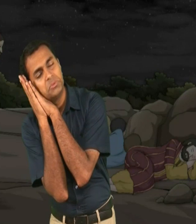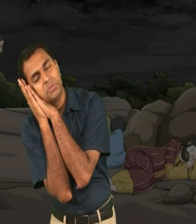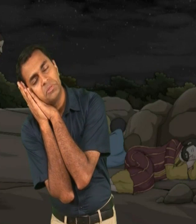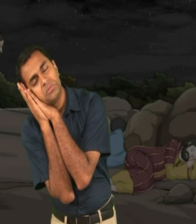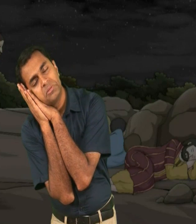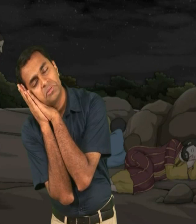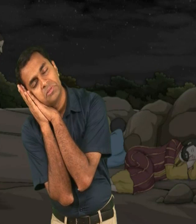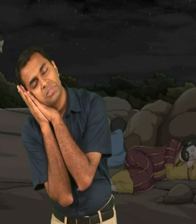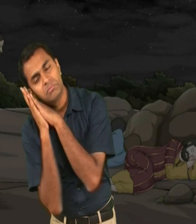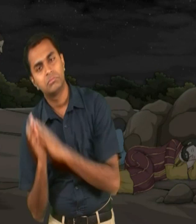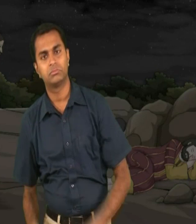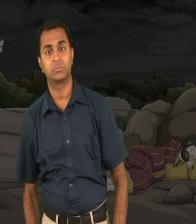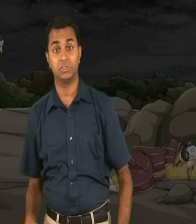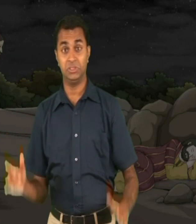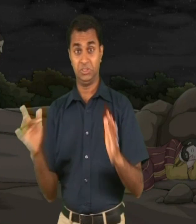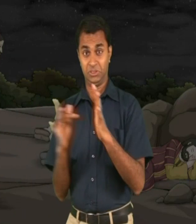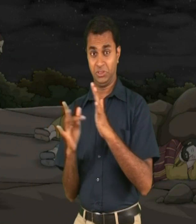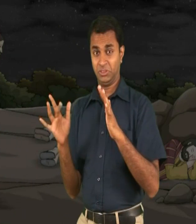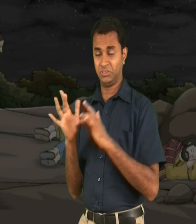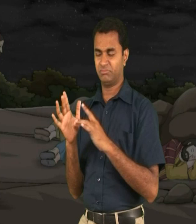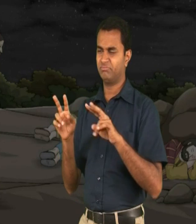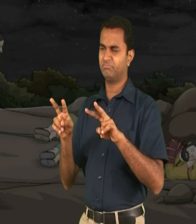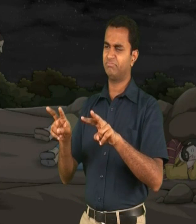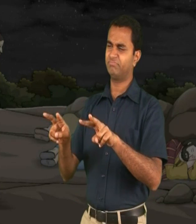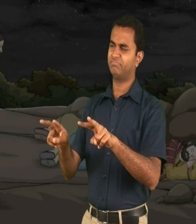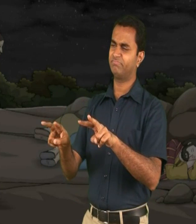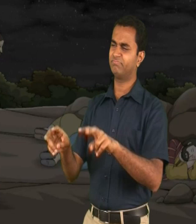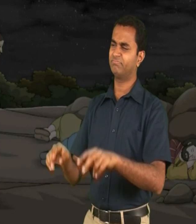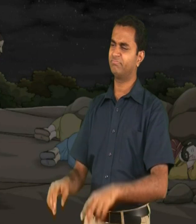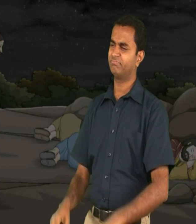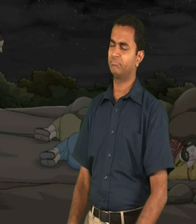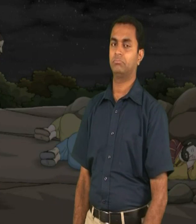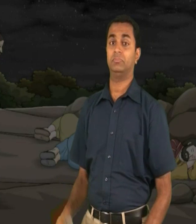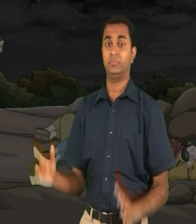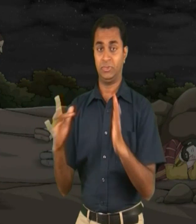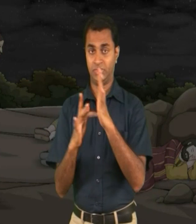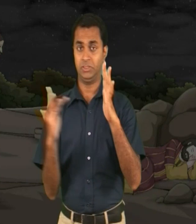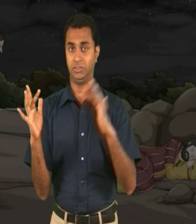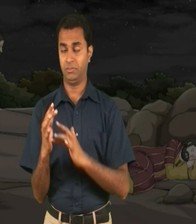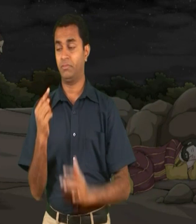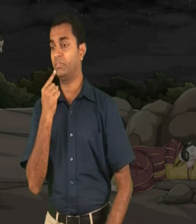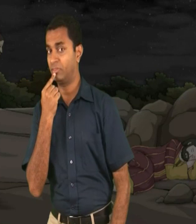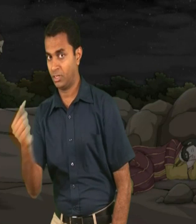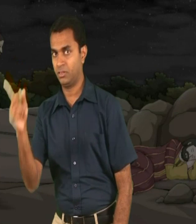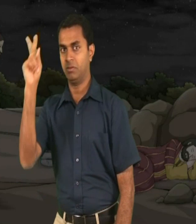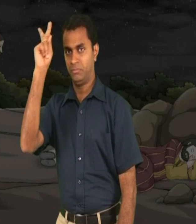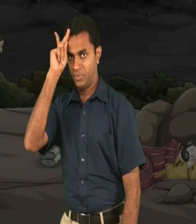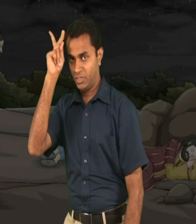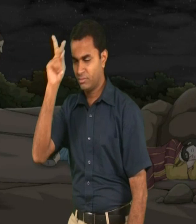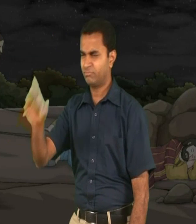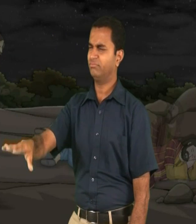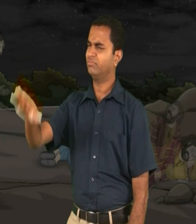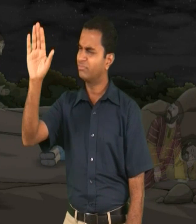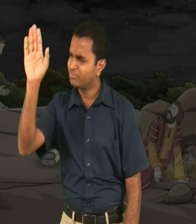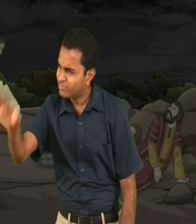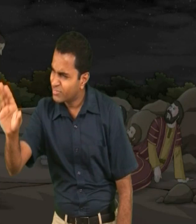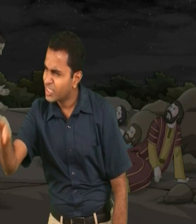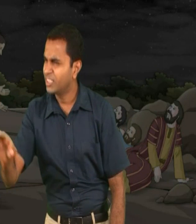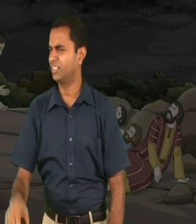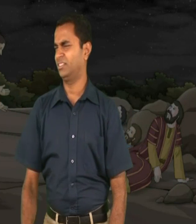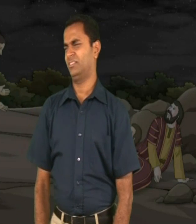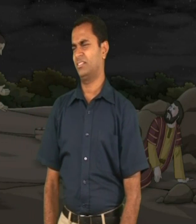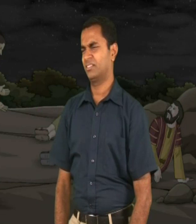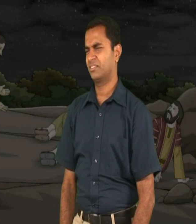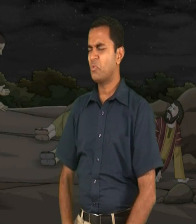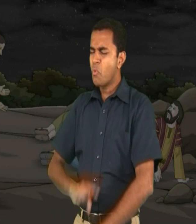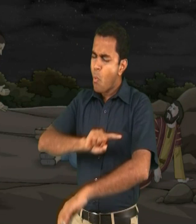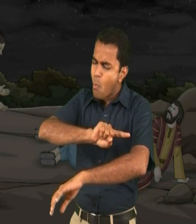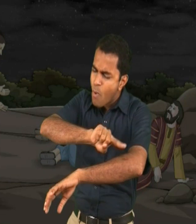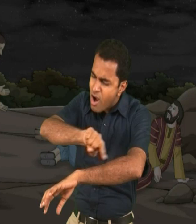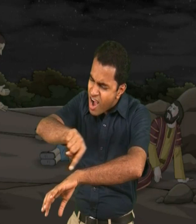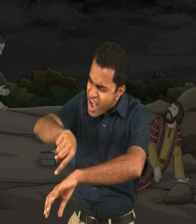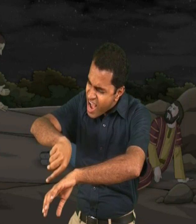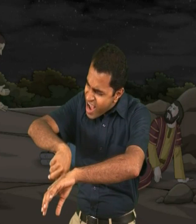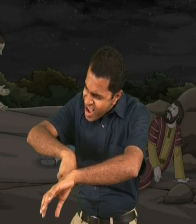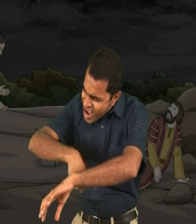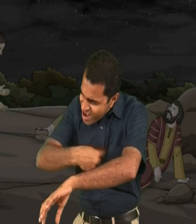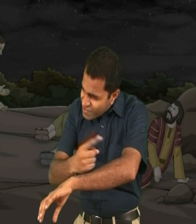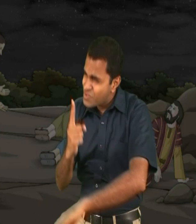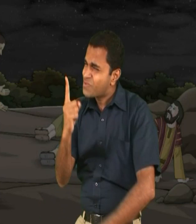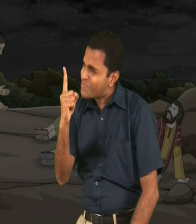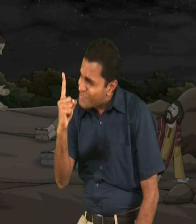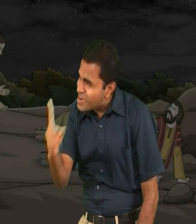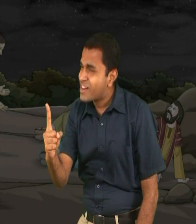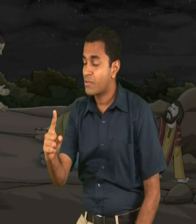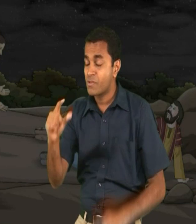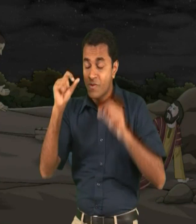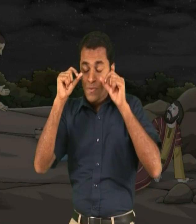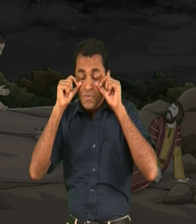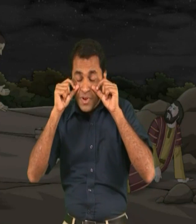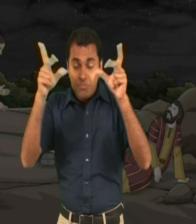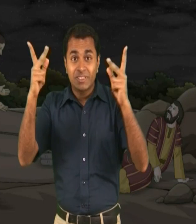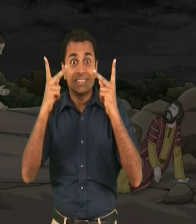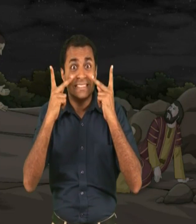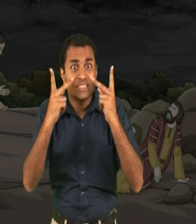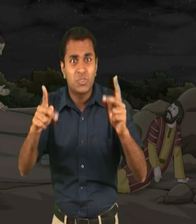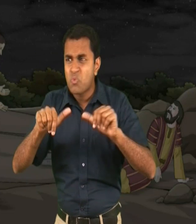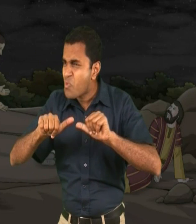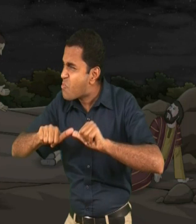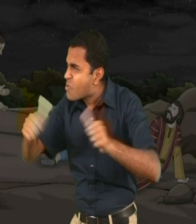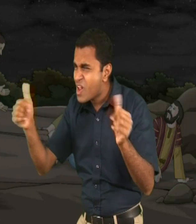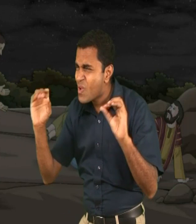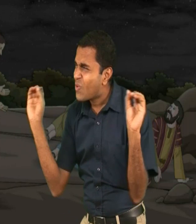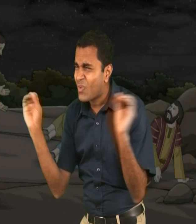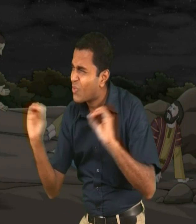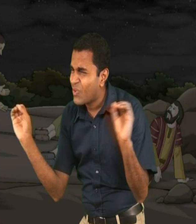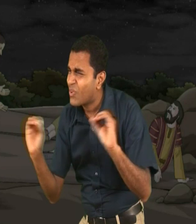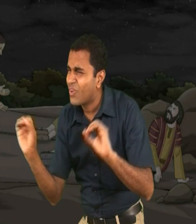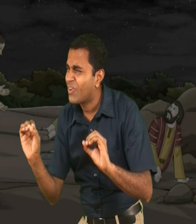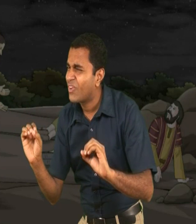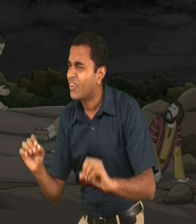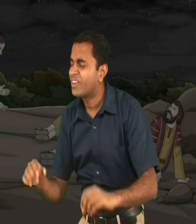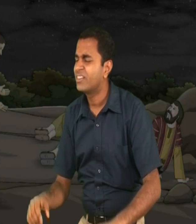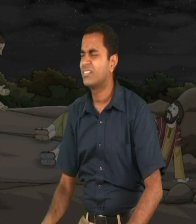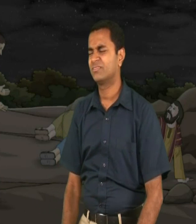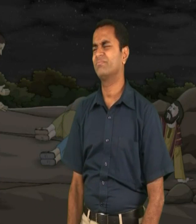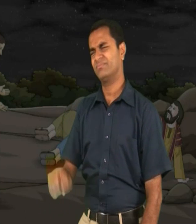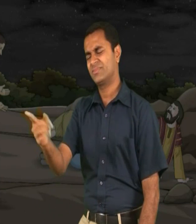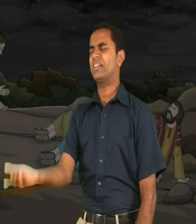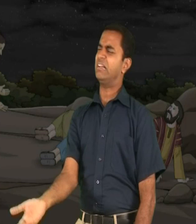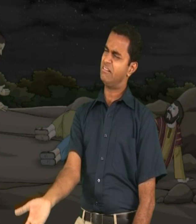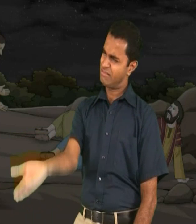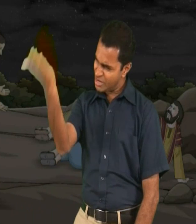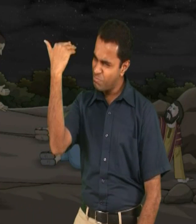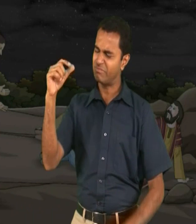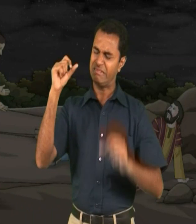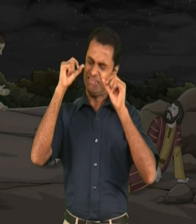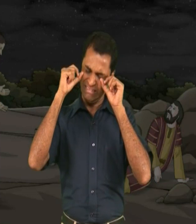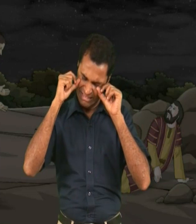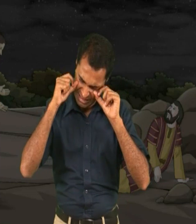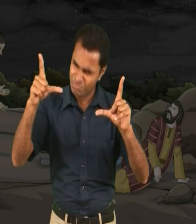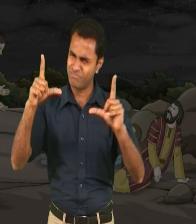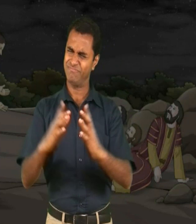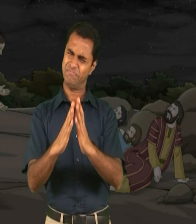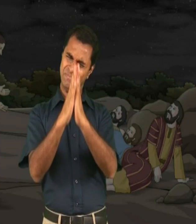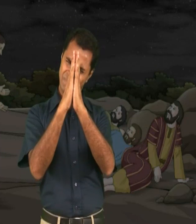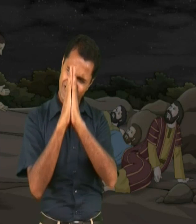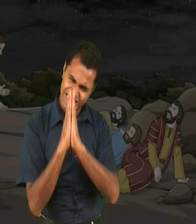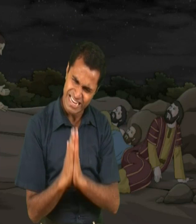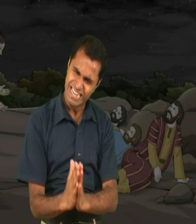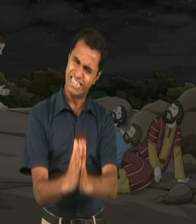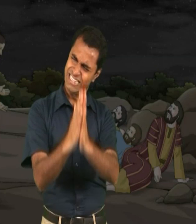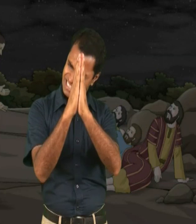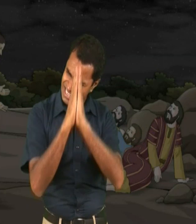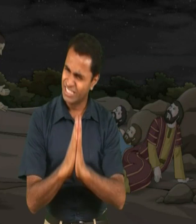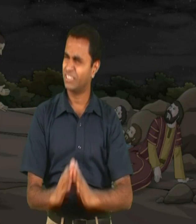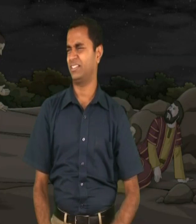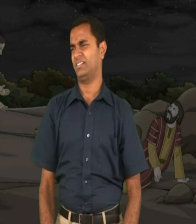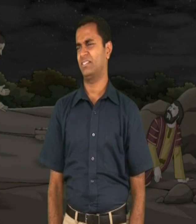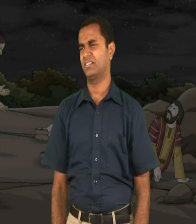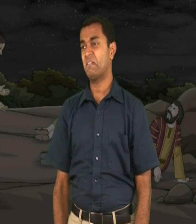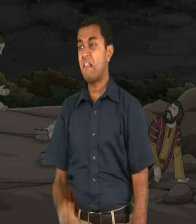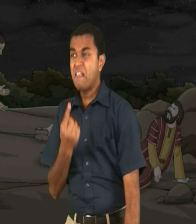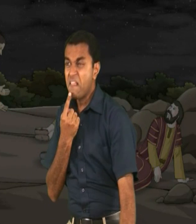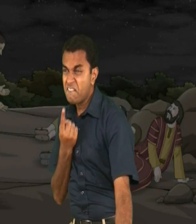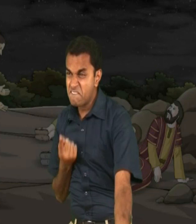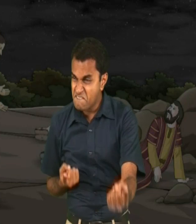“Were you not able to keep watch with Me for one hour?” He asked Peter.